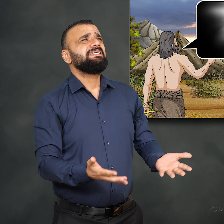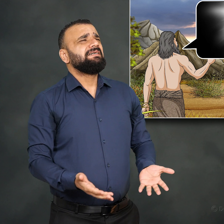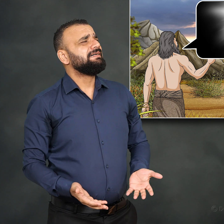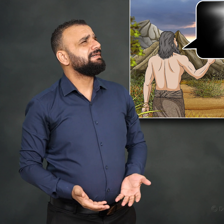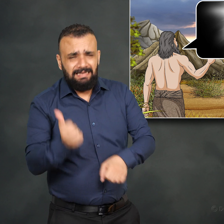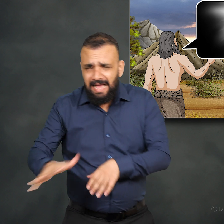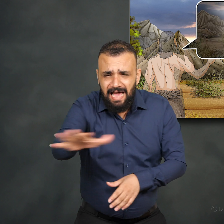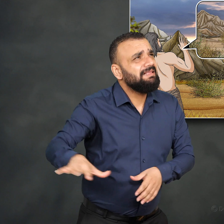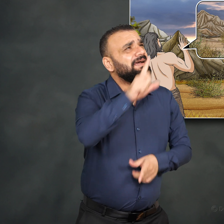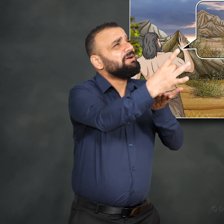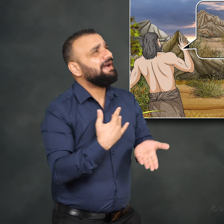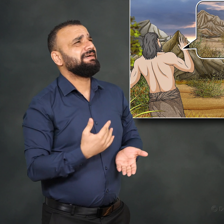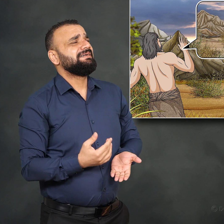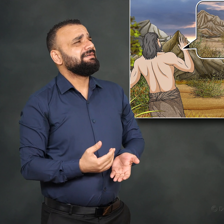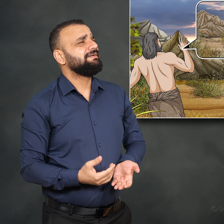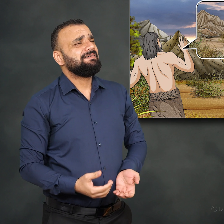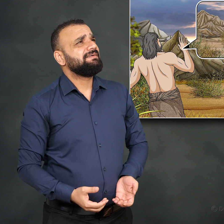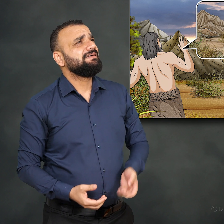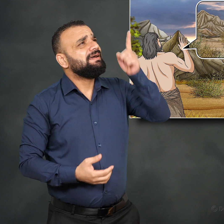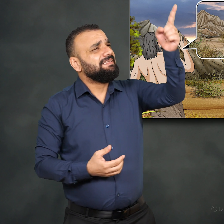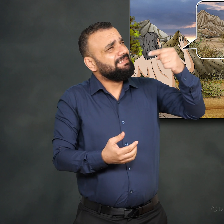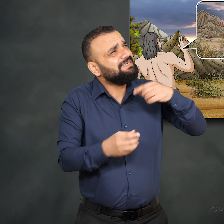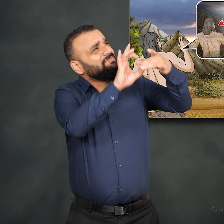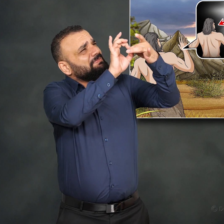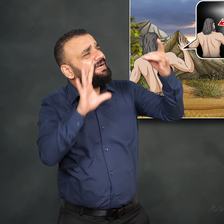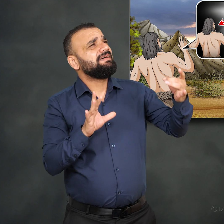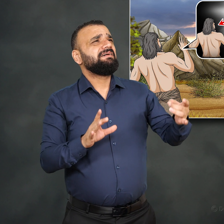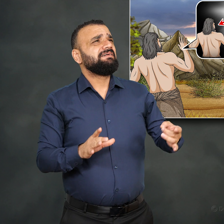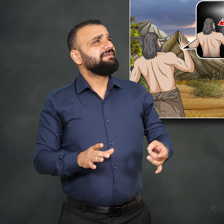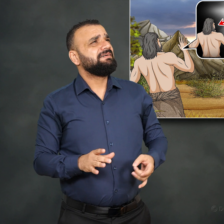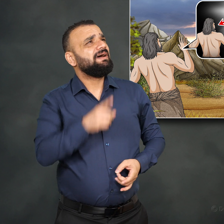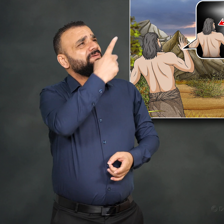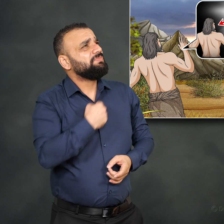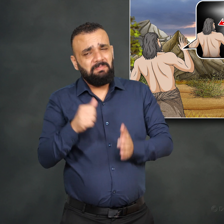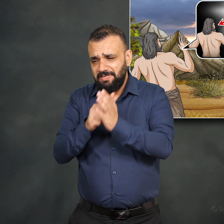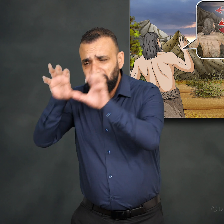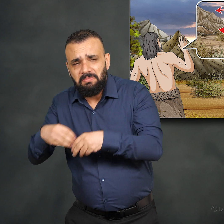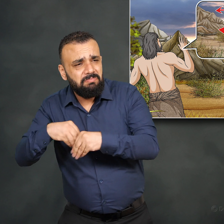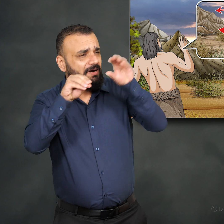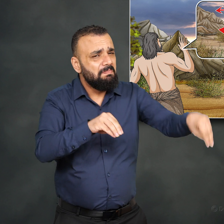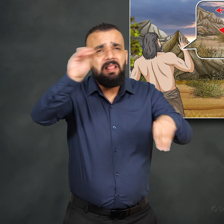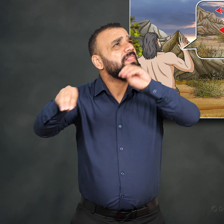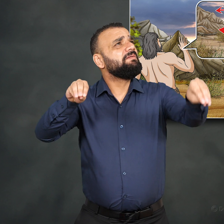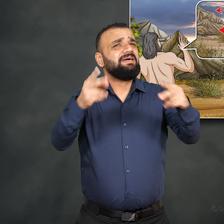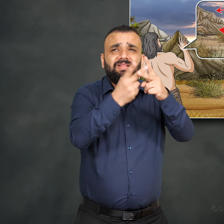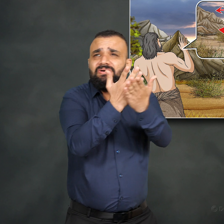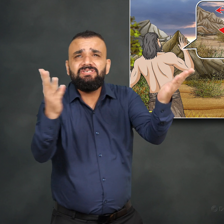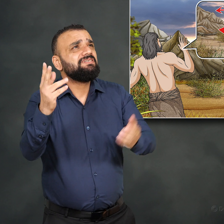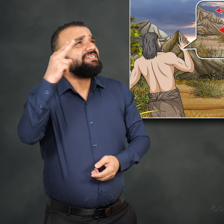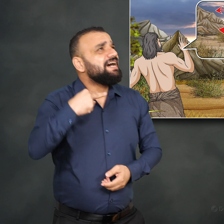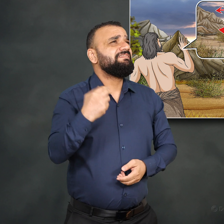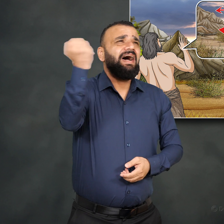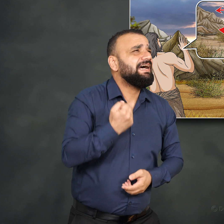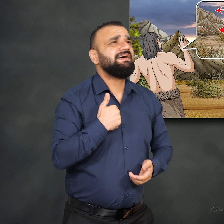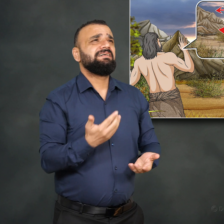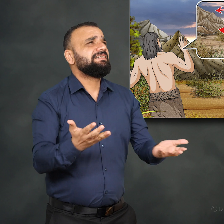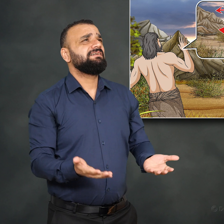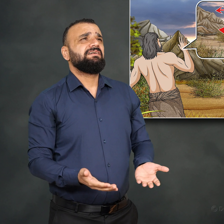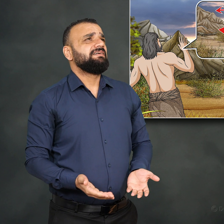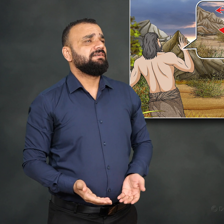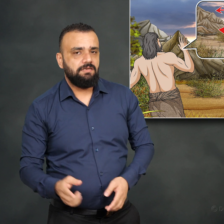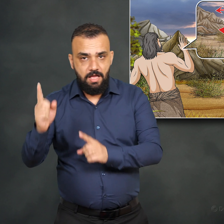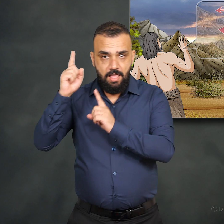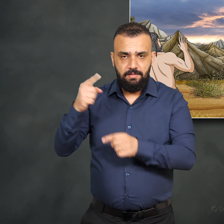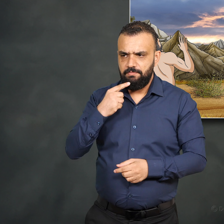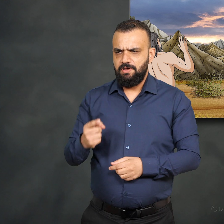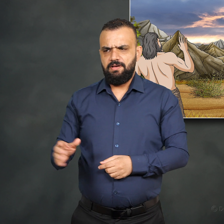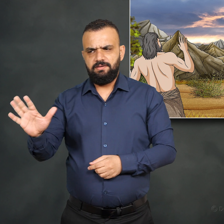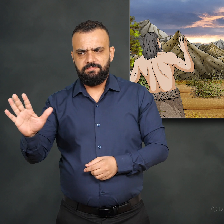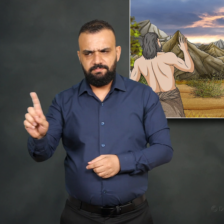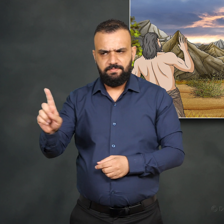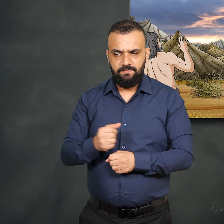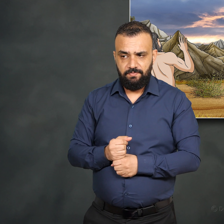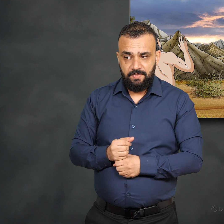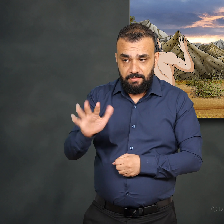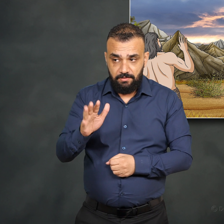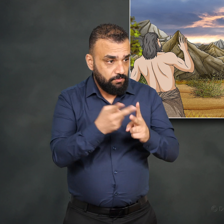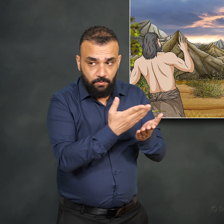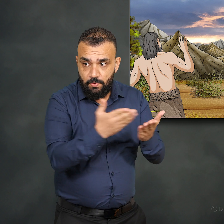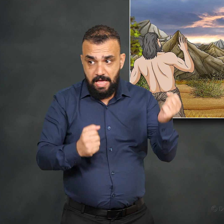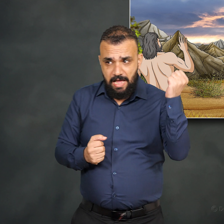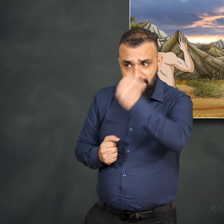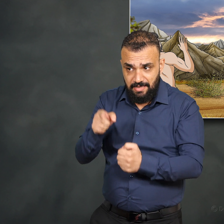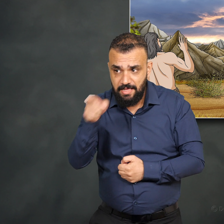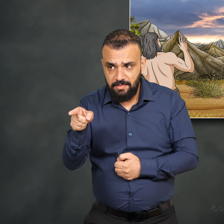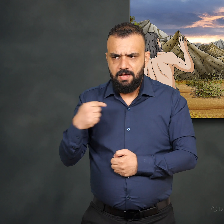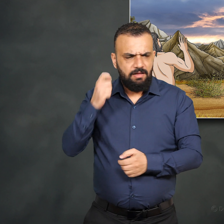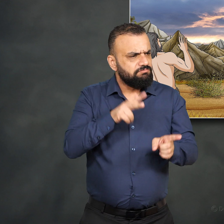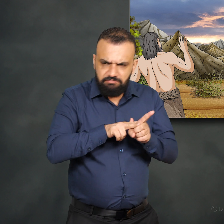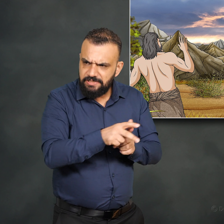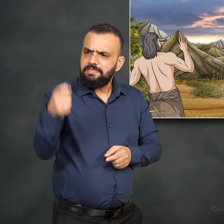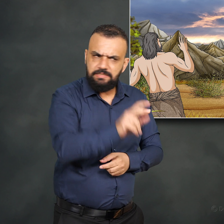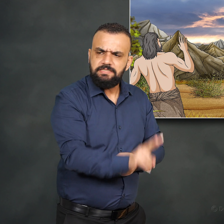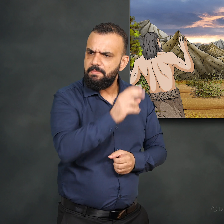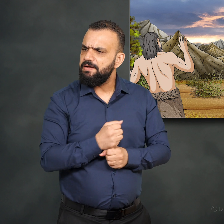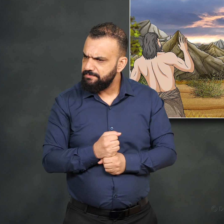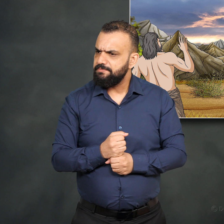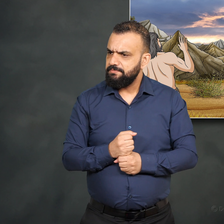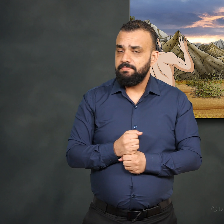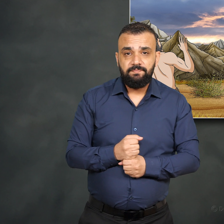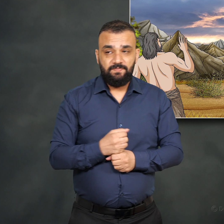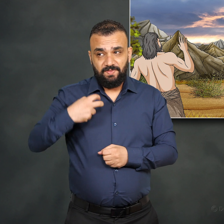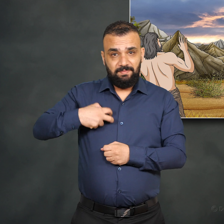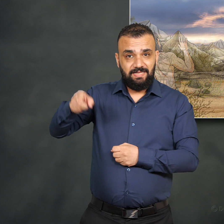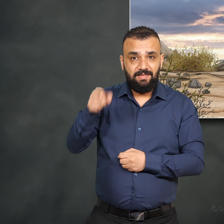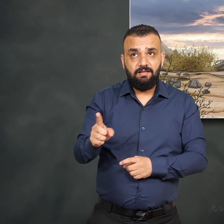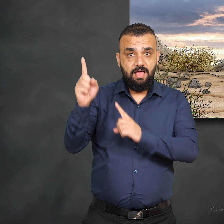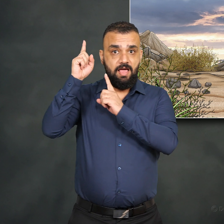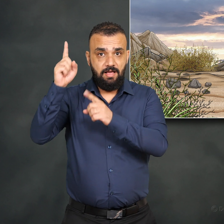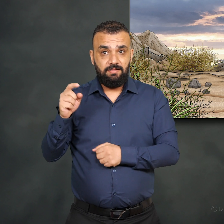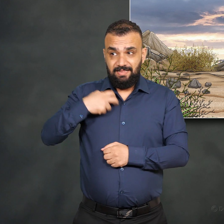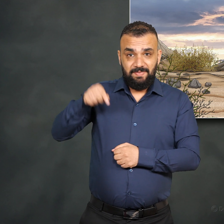Behold, this day You have driven me from the face of the earth, and from Your face I will be hidden; I will be a fugitive and a wanderer on the earth, and whoever finds me will kill me.” “Not so!” replied the LORD. “If anyone slays Cain, then Cain will be avenged sevenfold.”